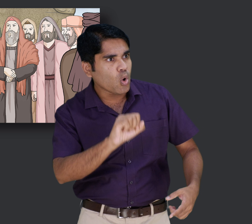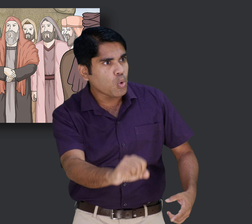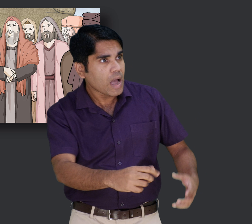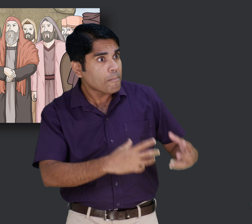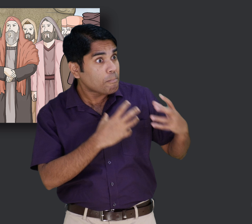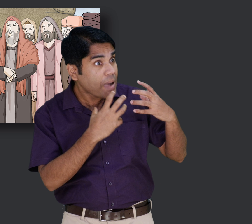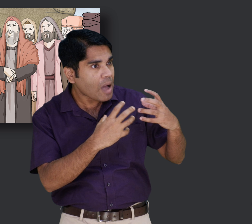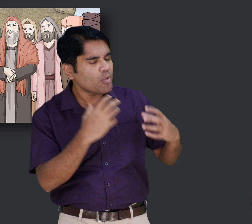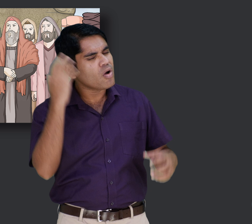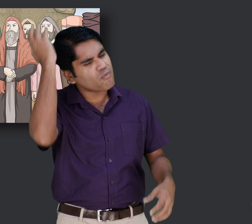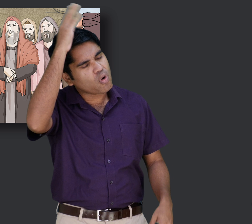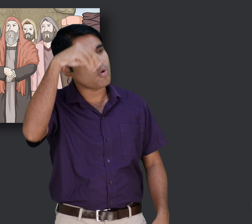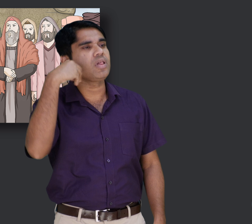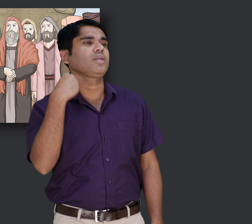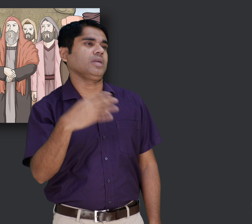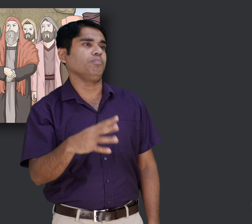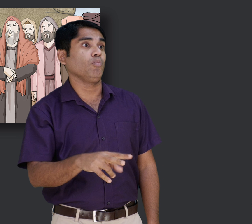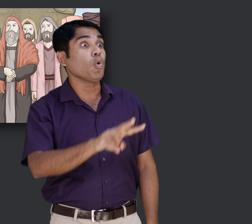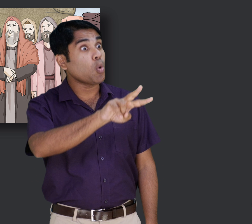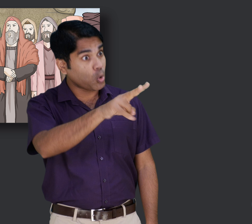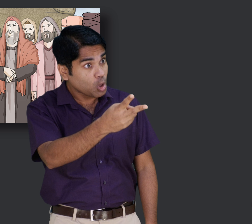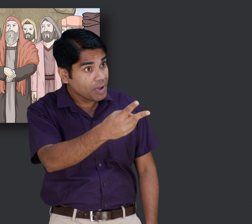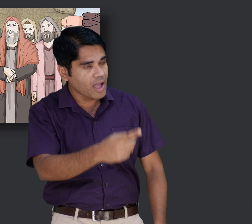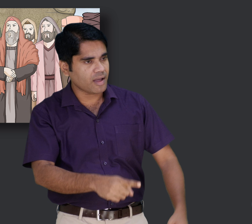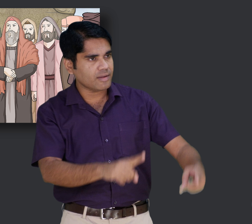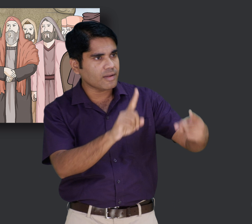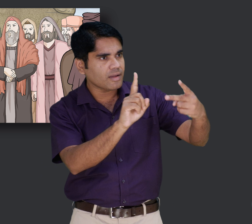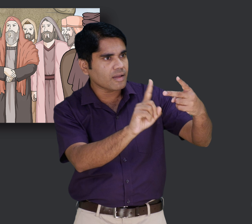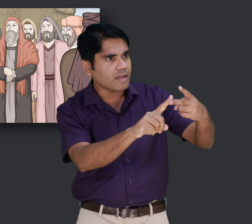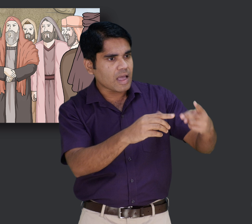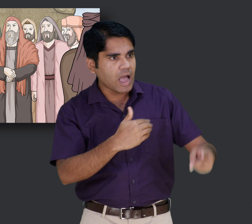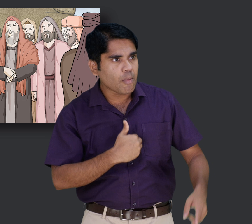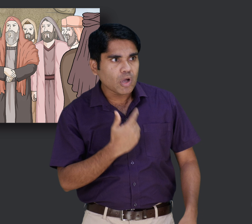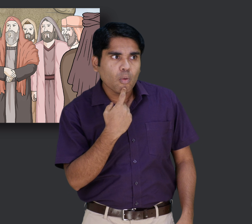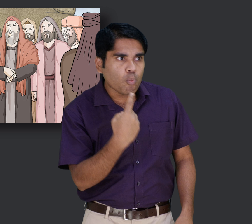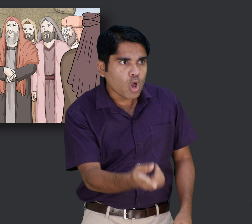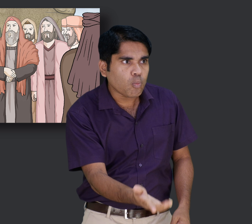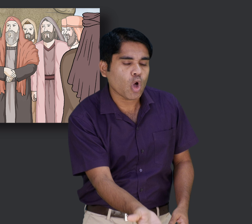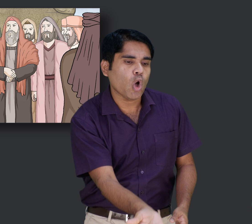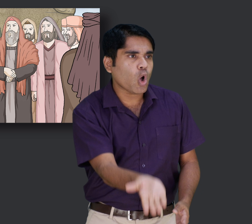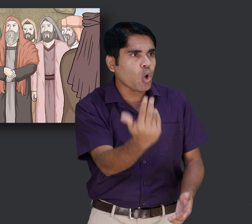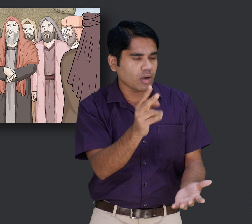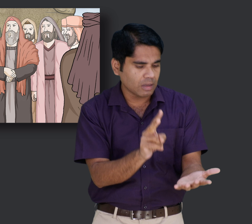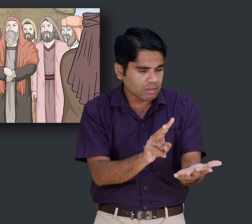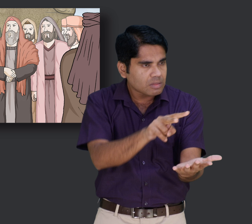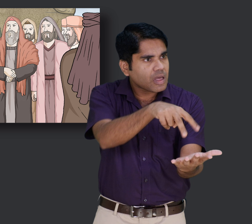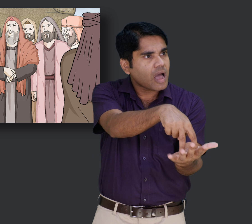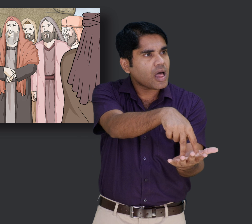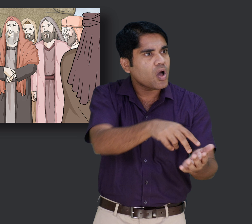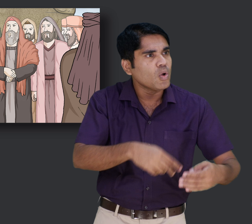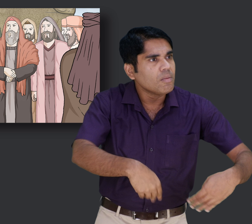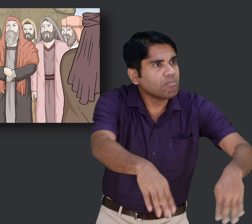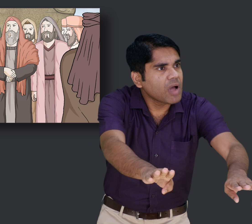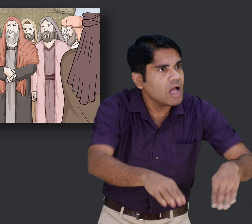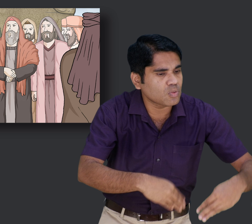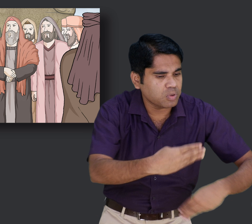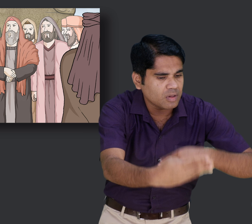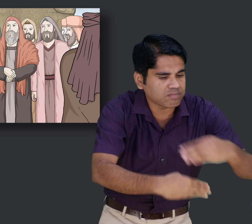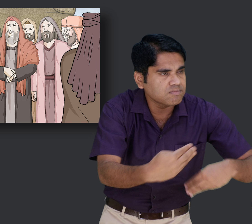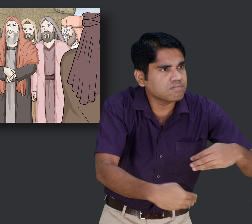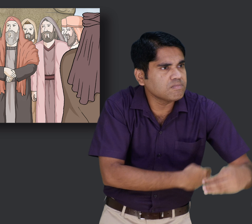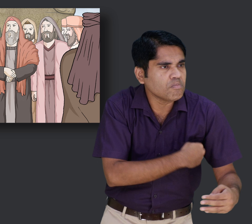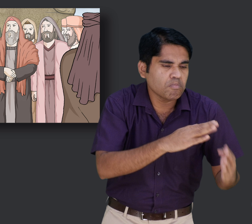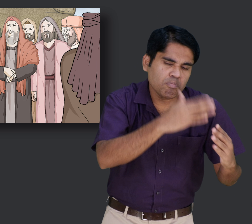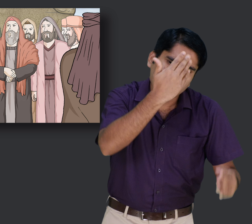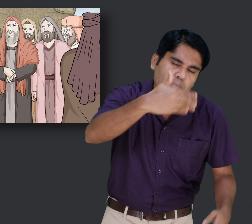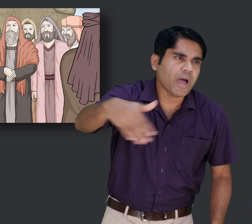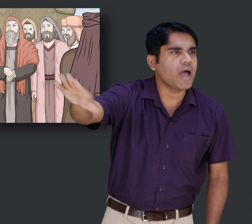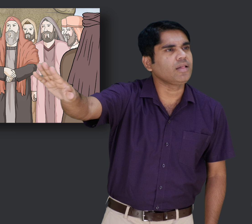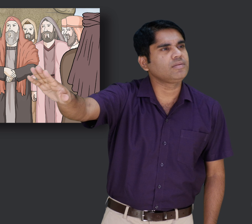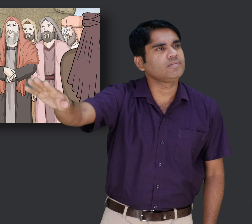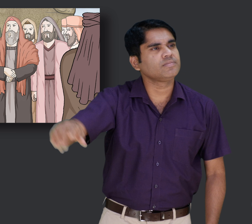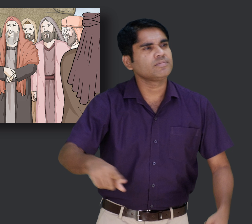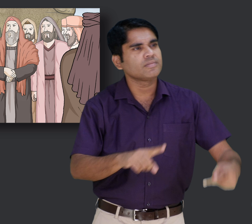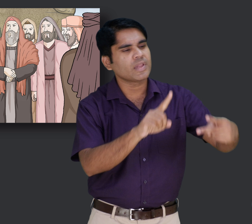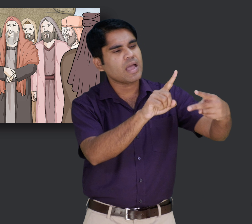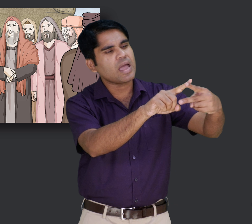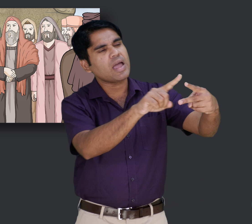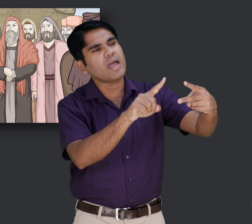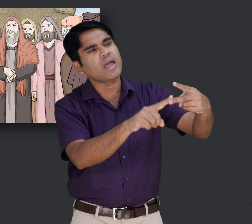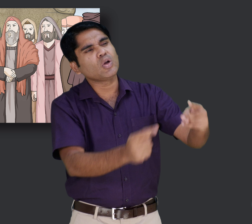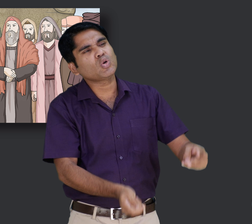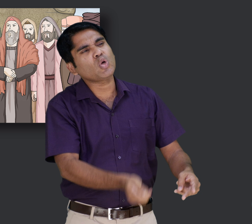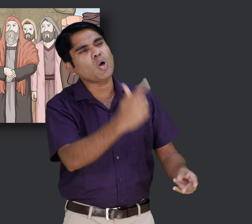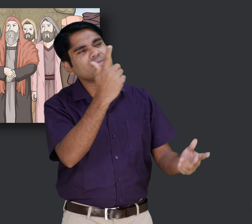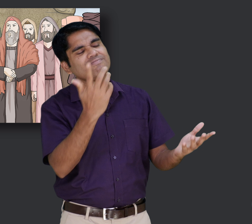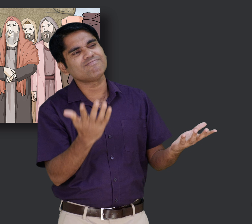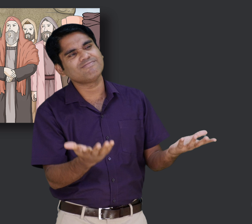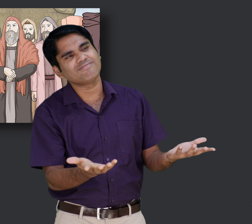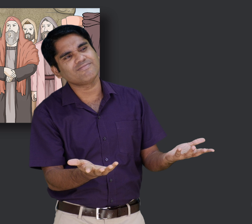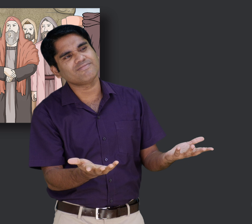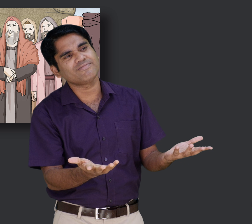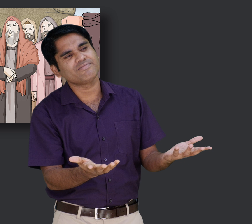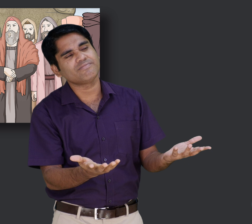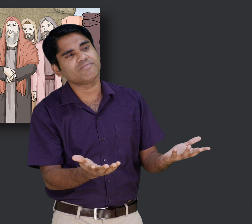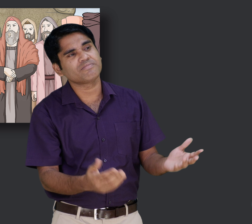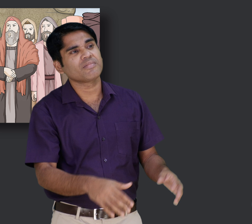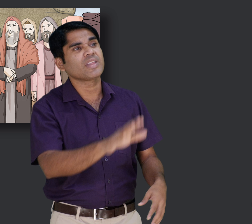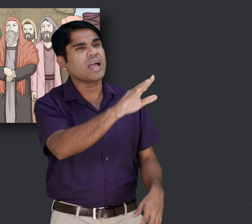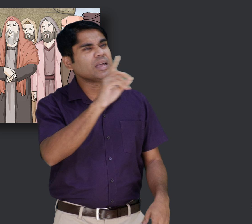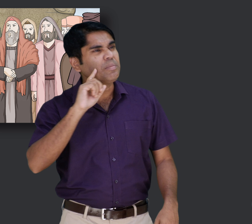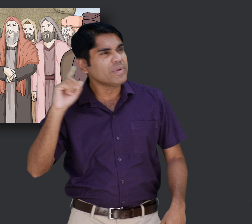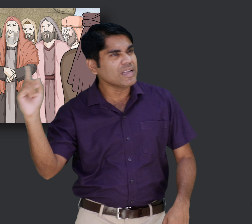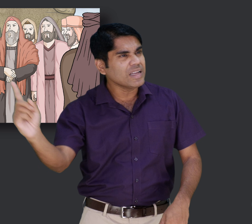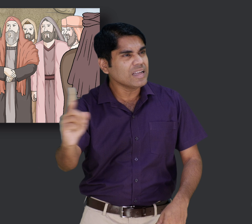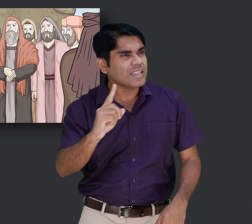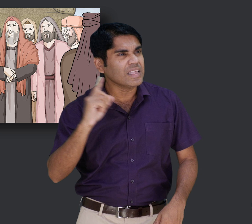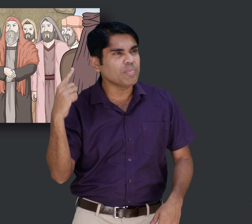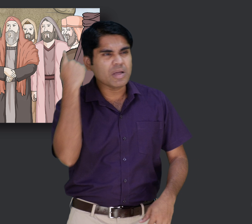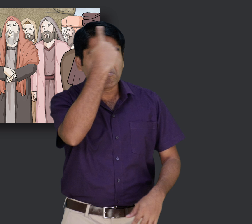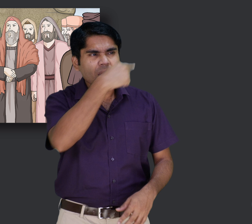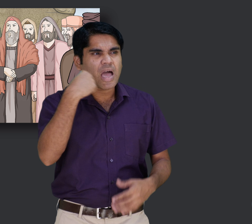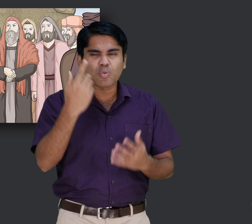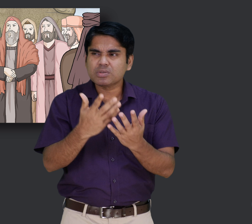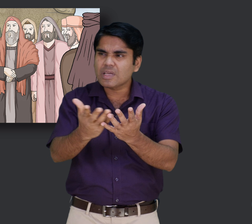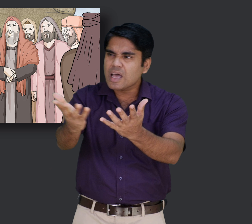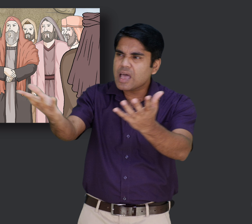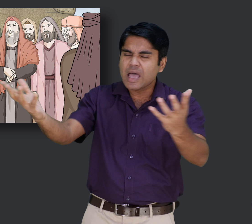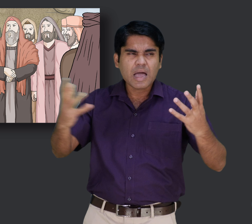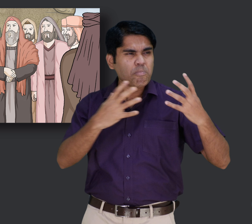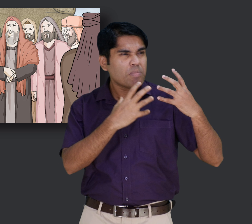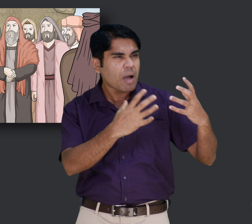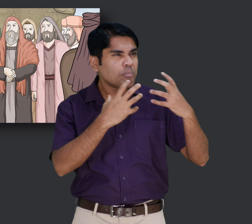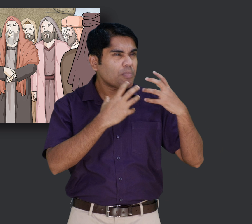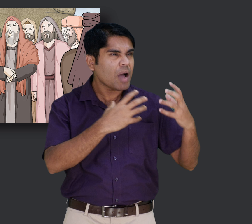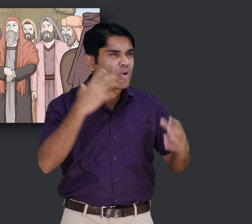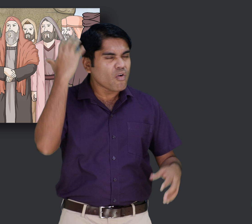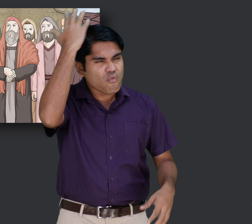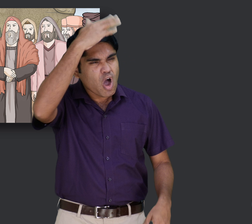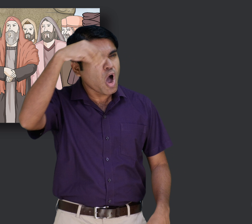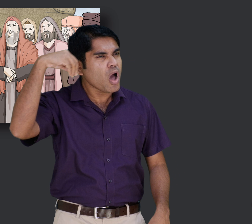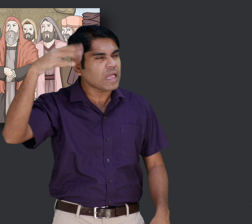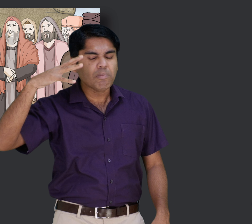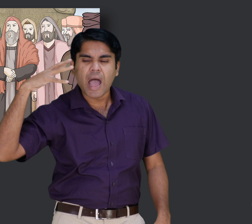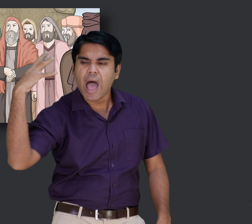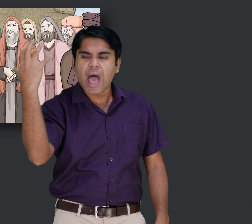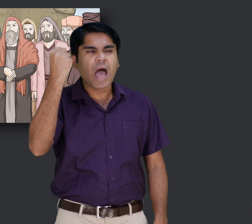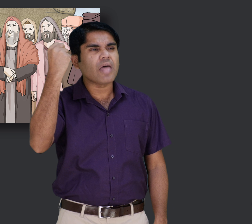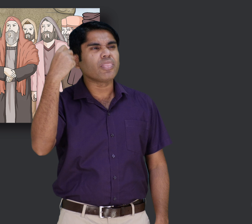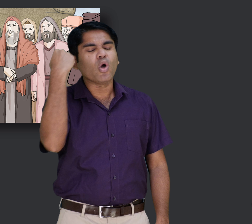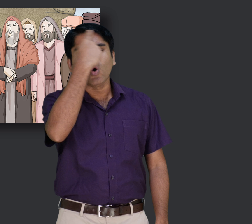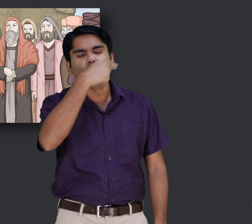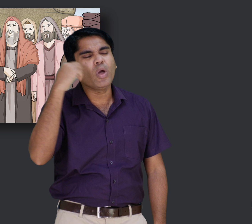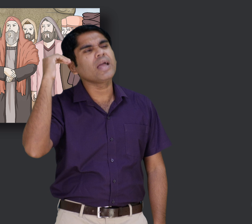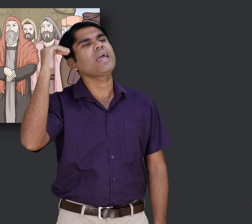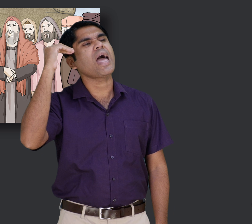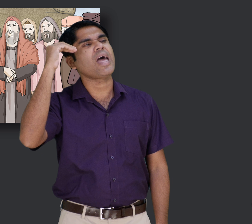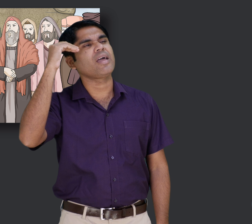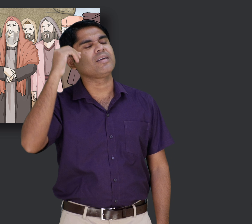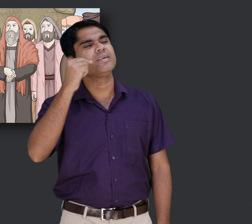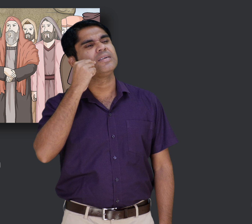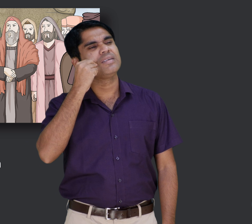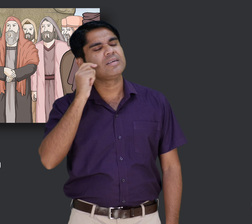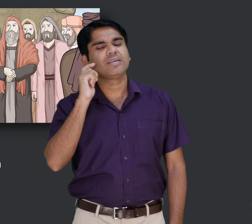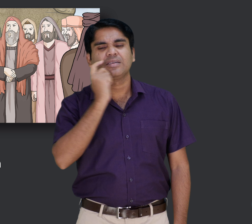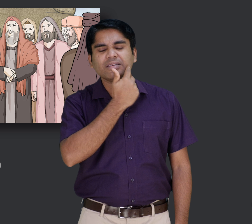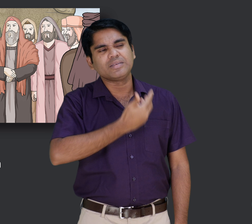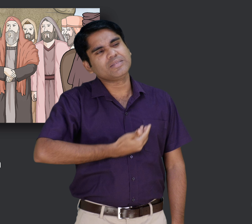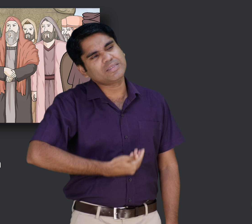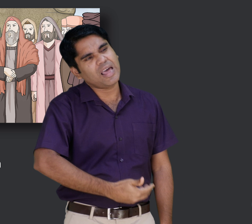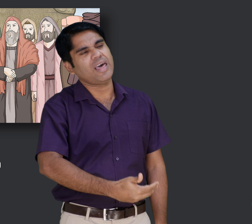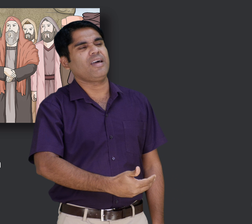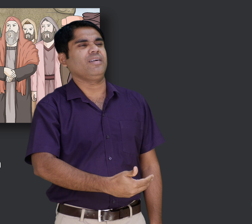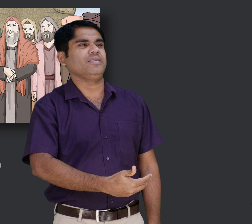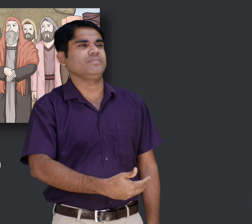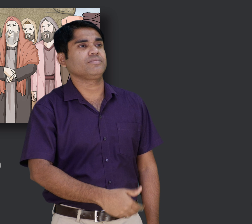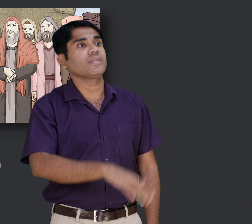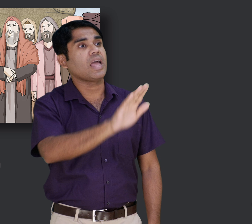“Which is easier: to say to a paralytic, ‘Your sins are forgiven,’ or to say, ‘Get up, pick up your mat, and walk’?